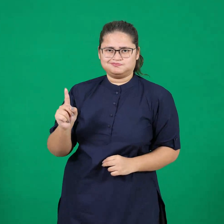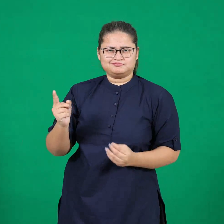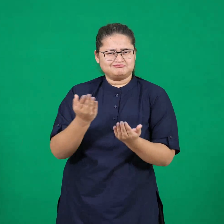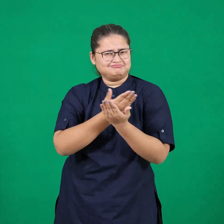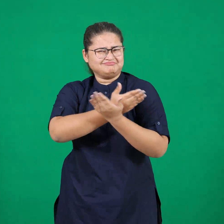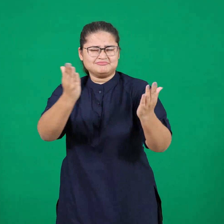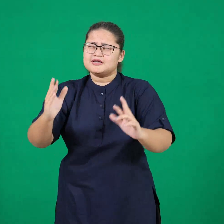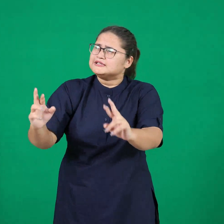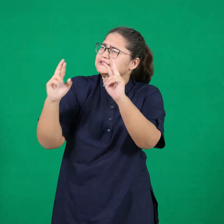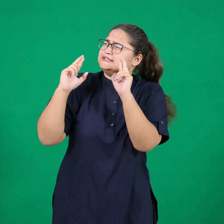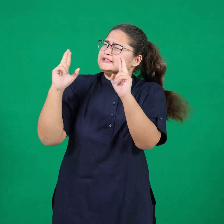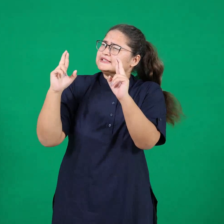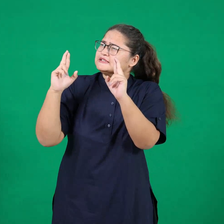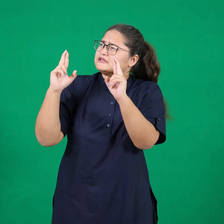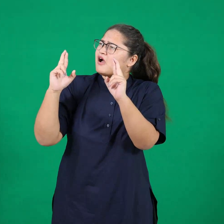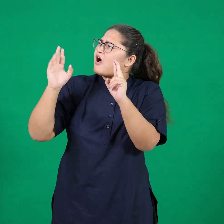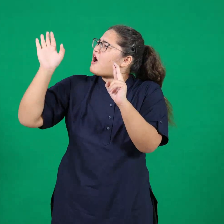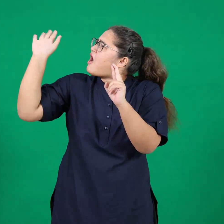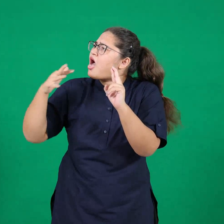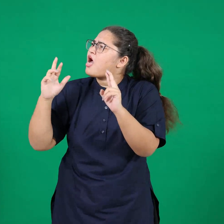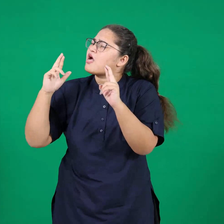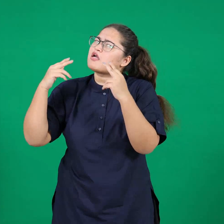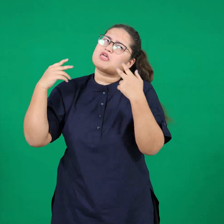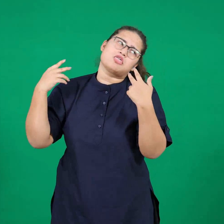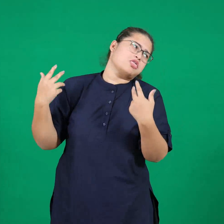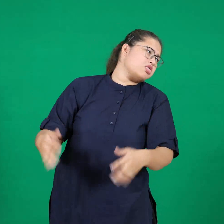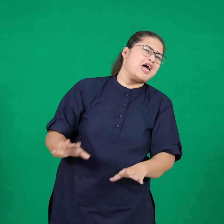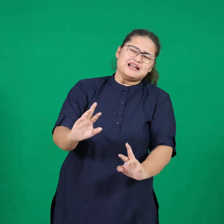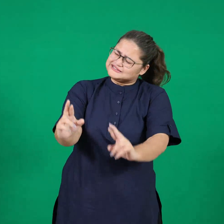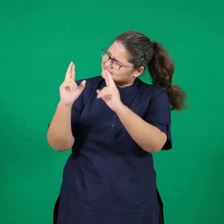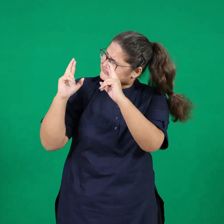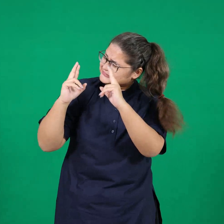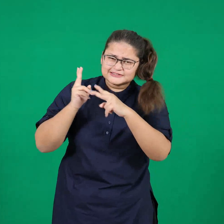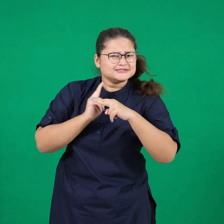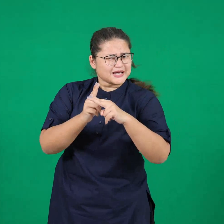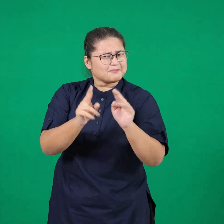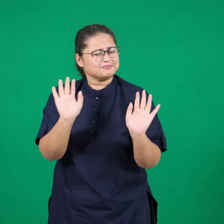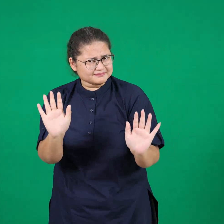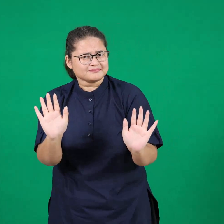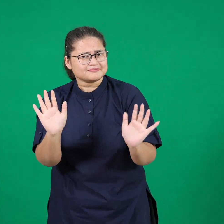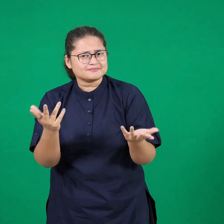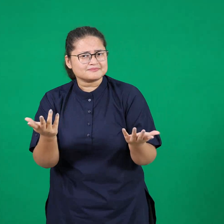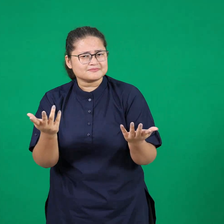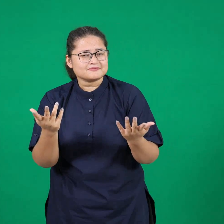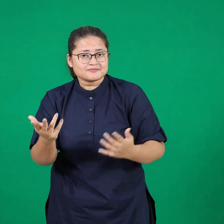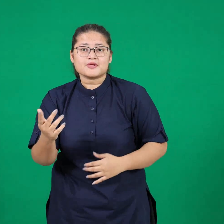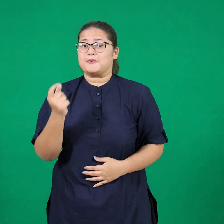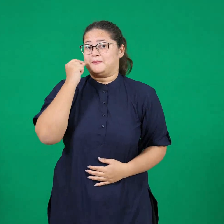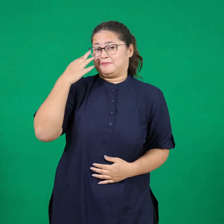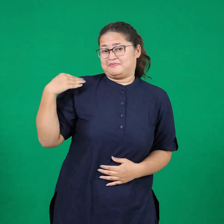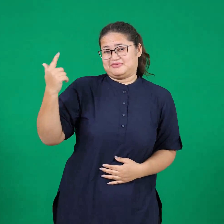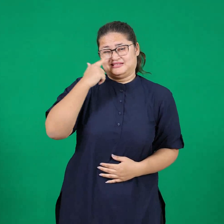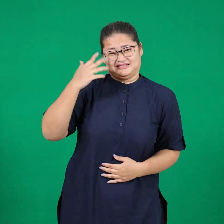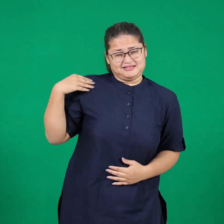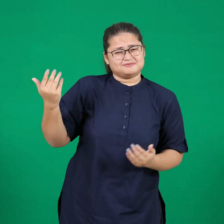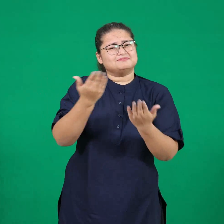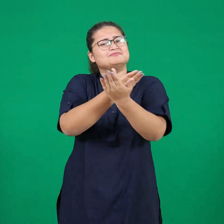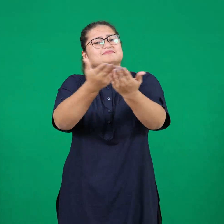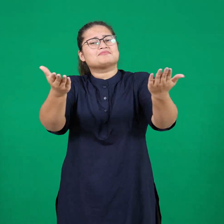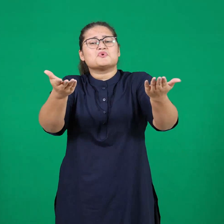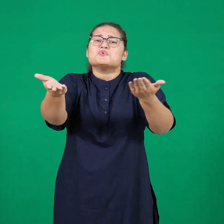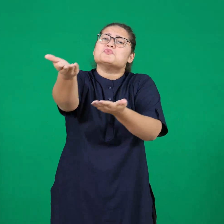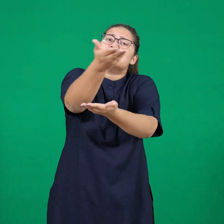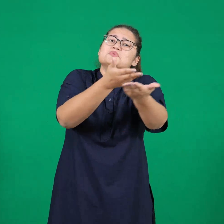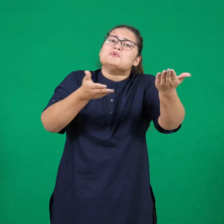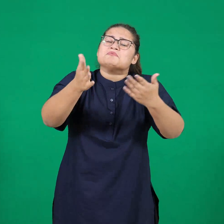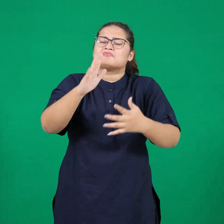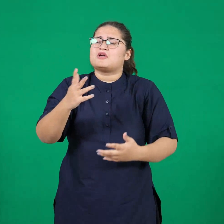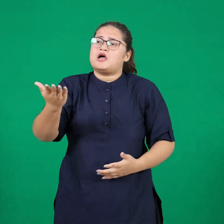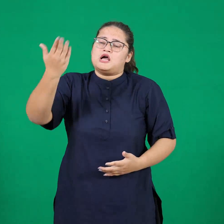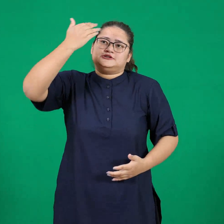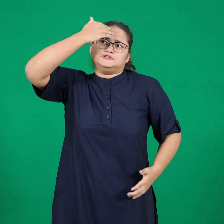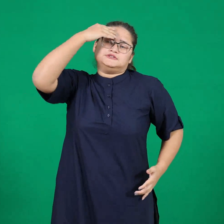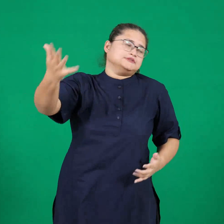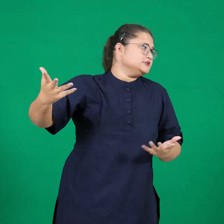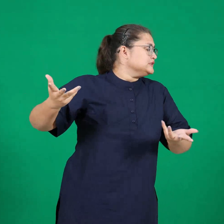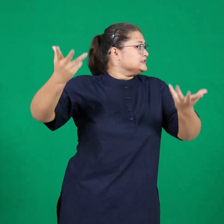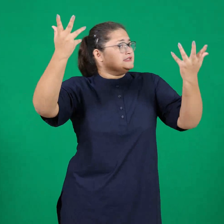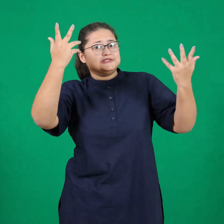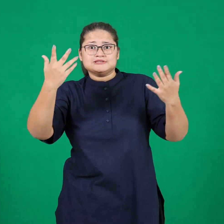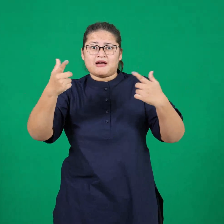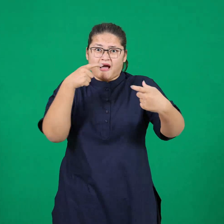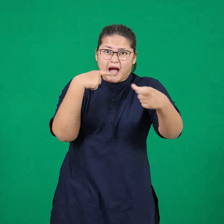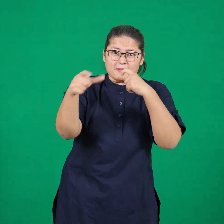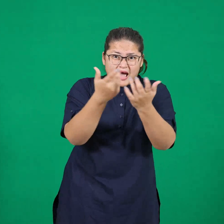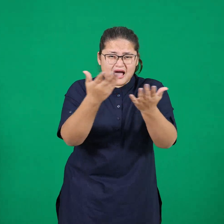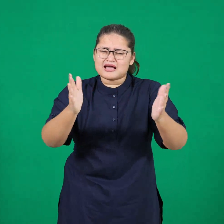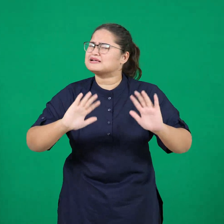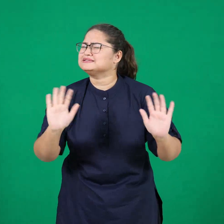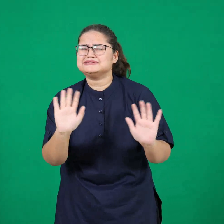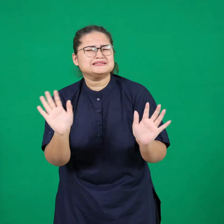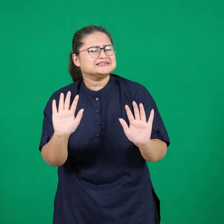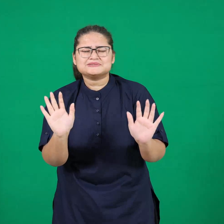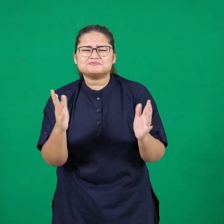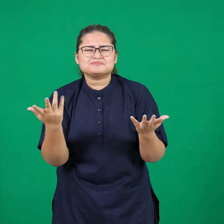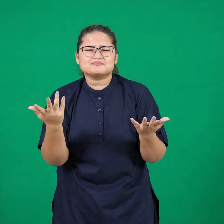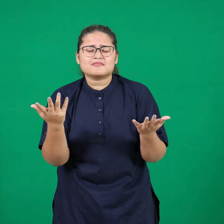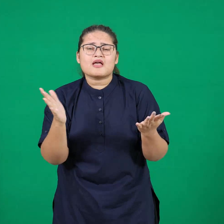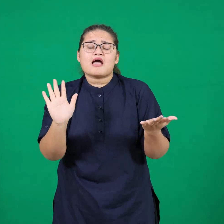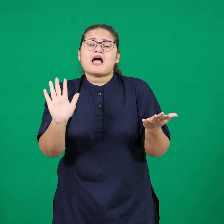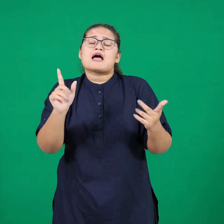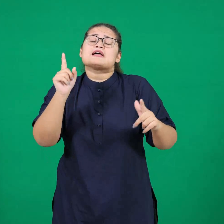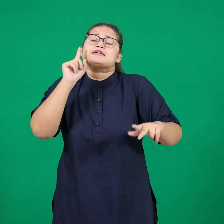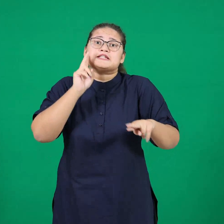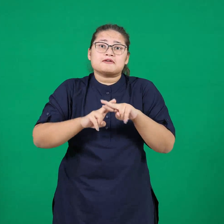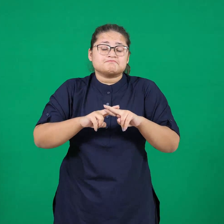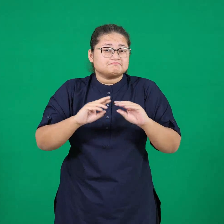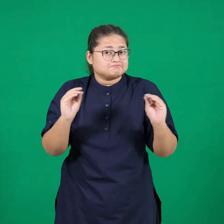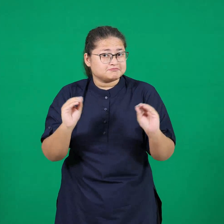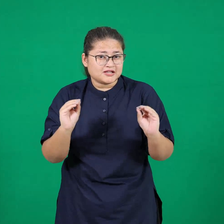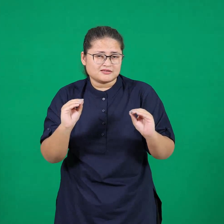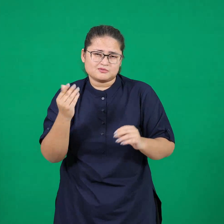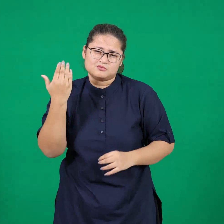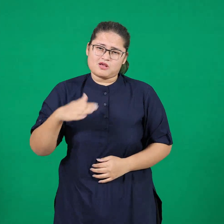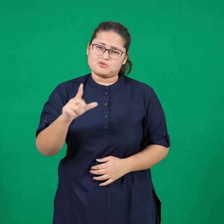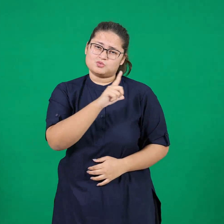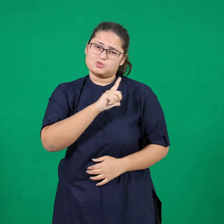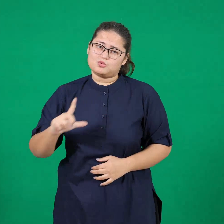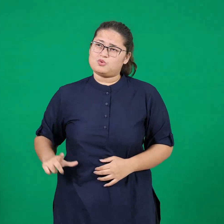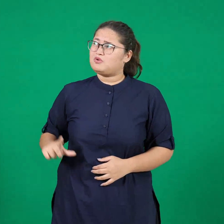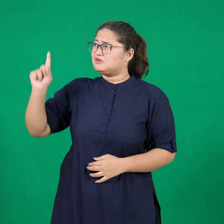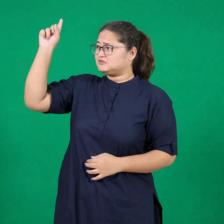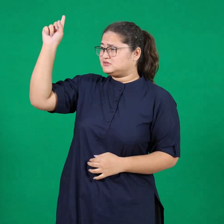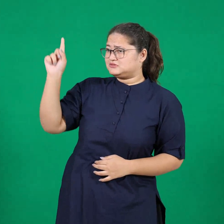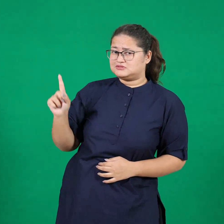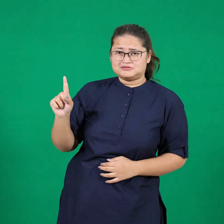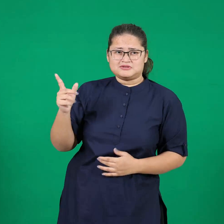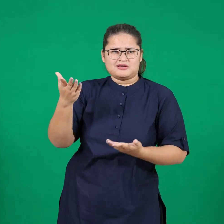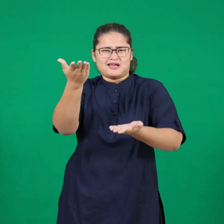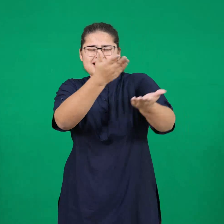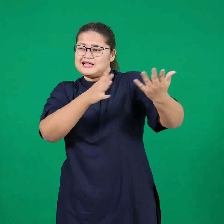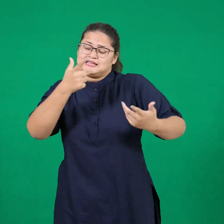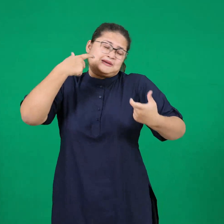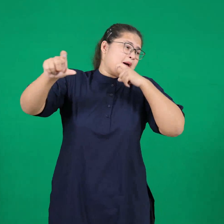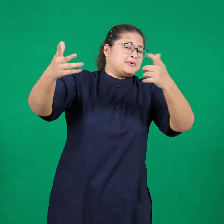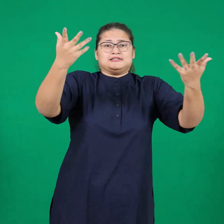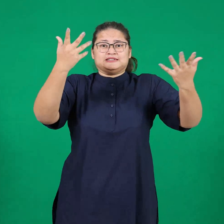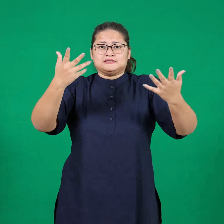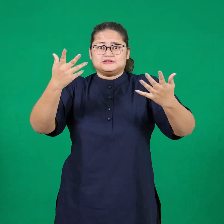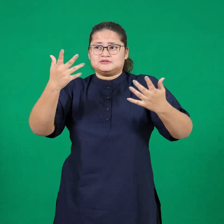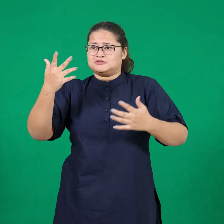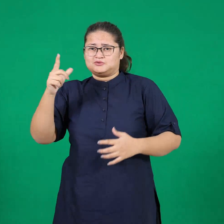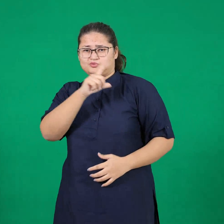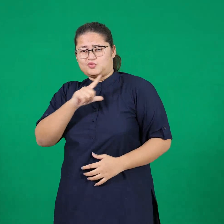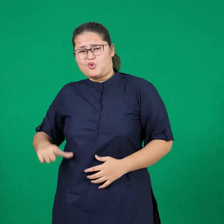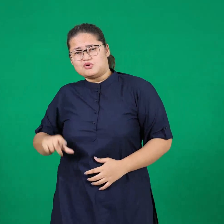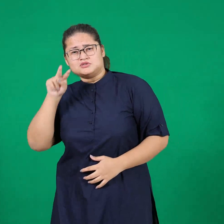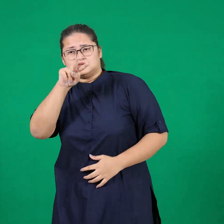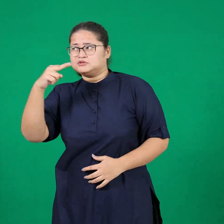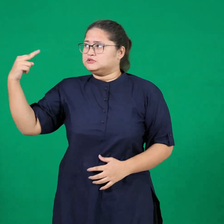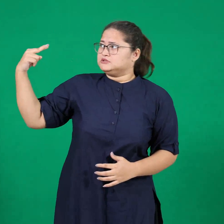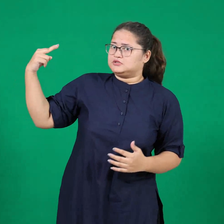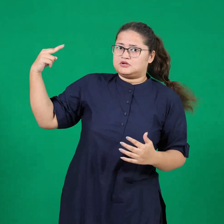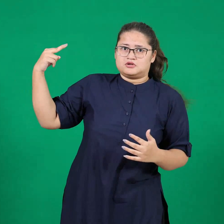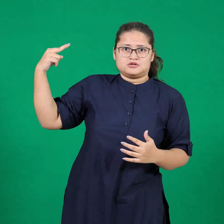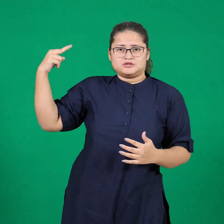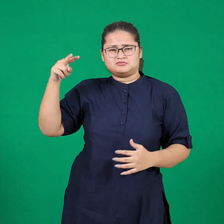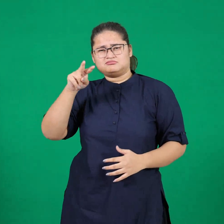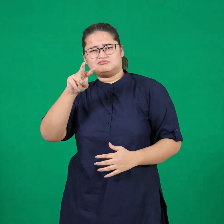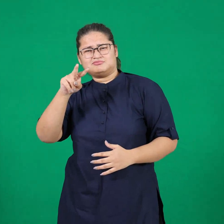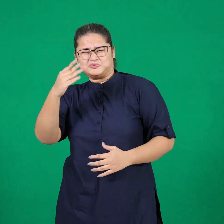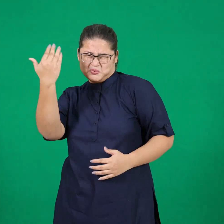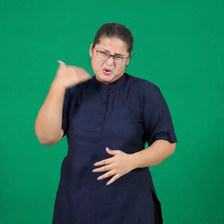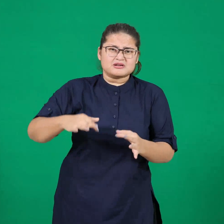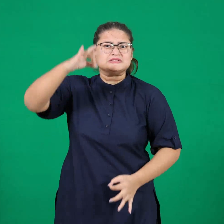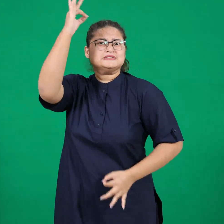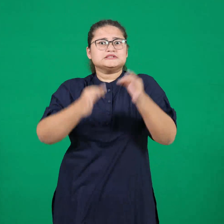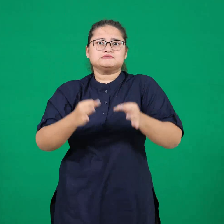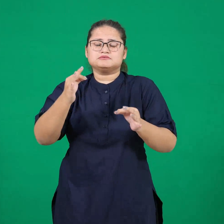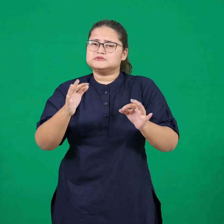Do not complain about one another, brothers, so that you will not be judged.